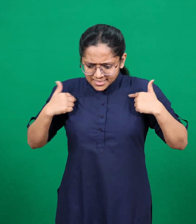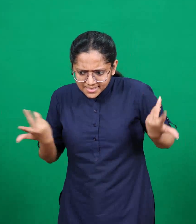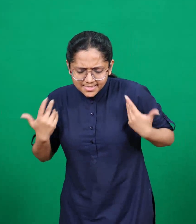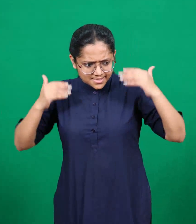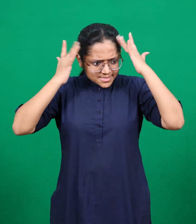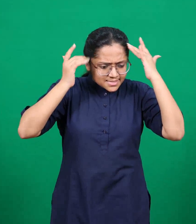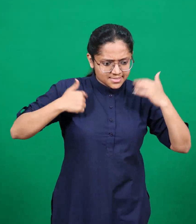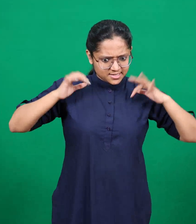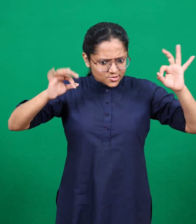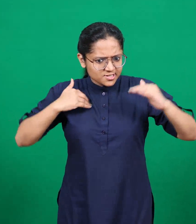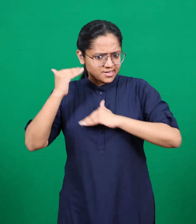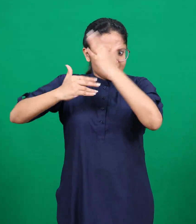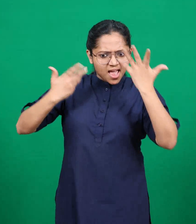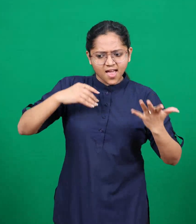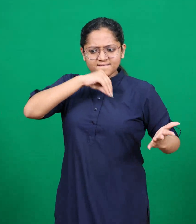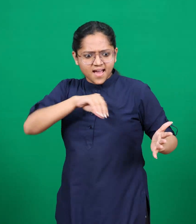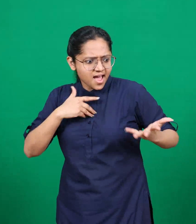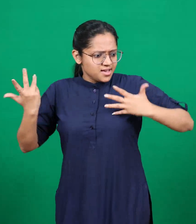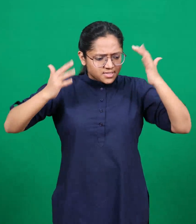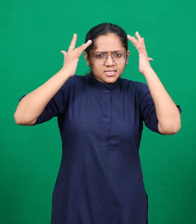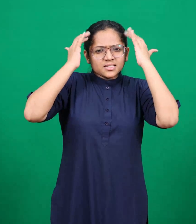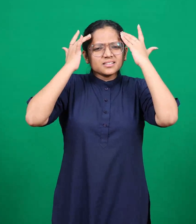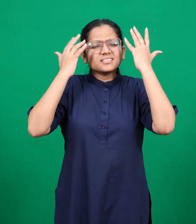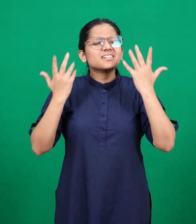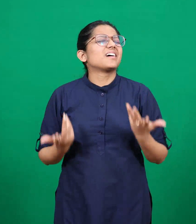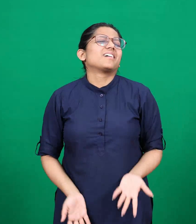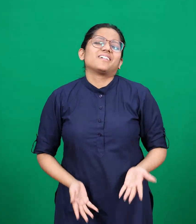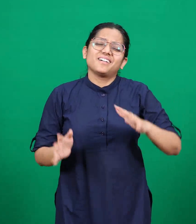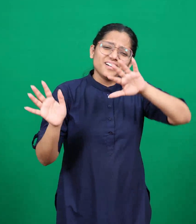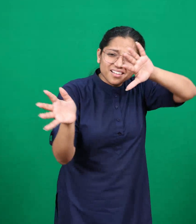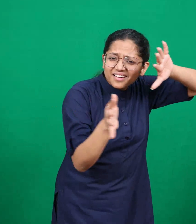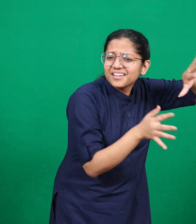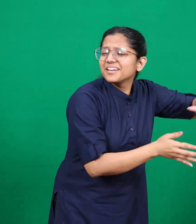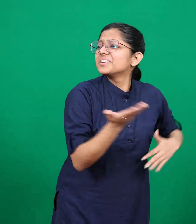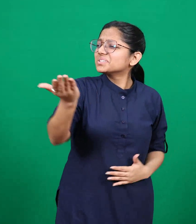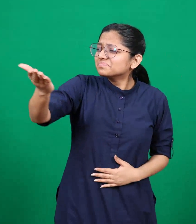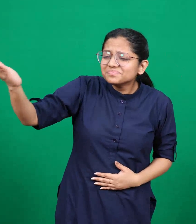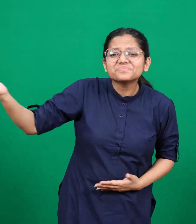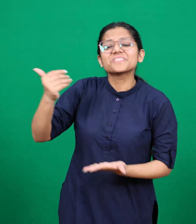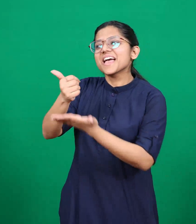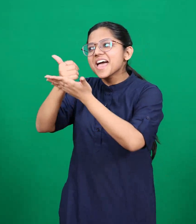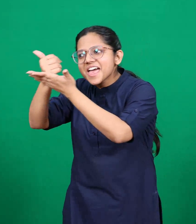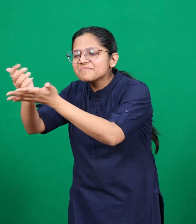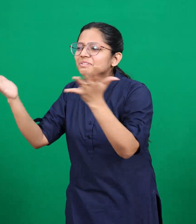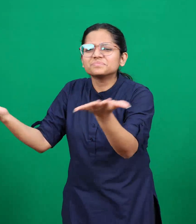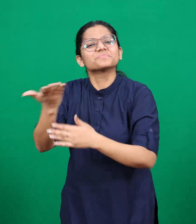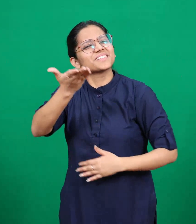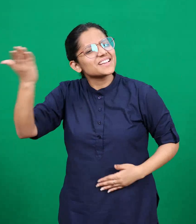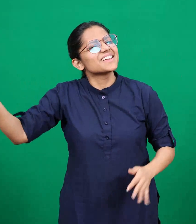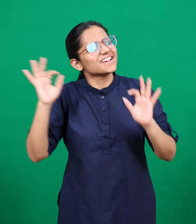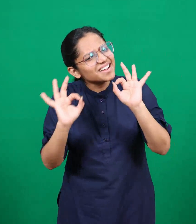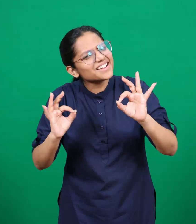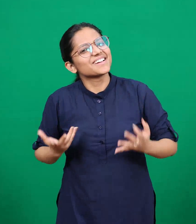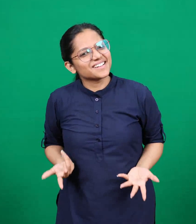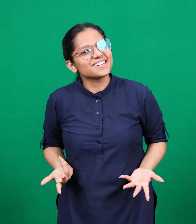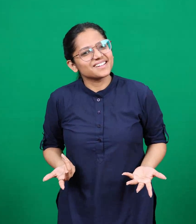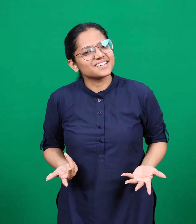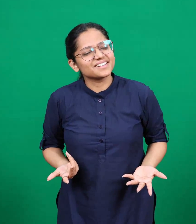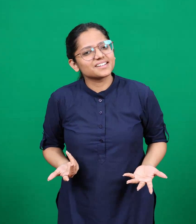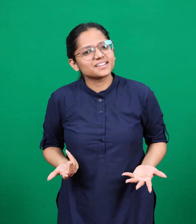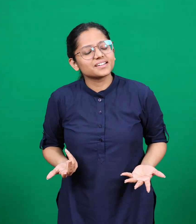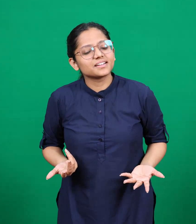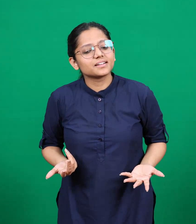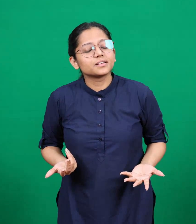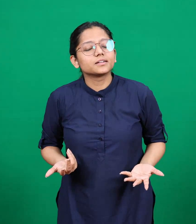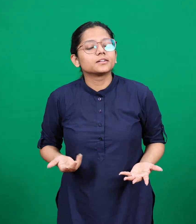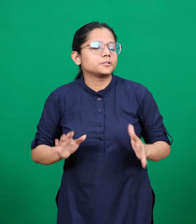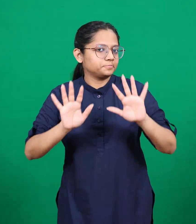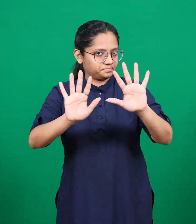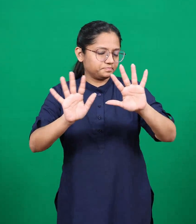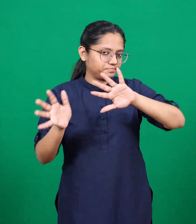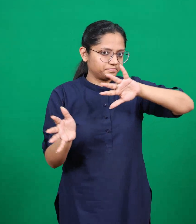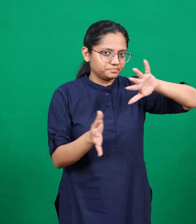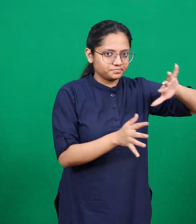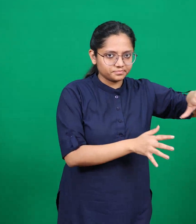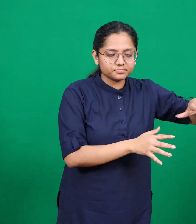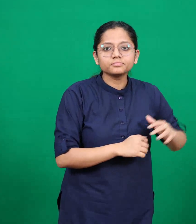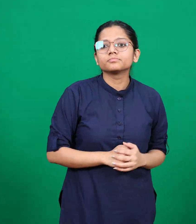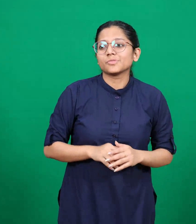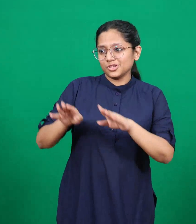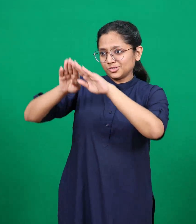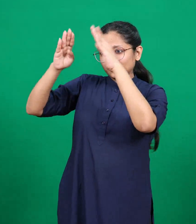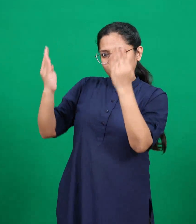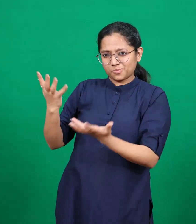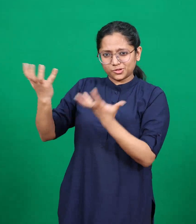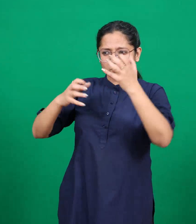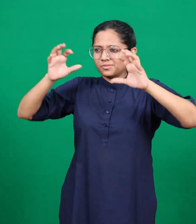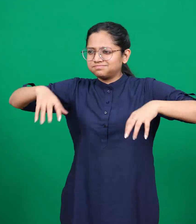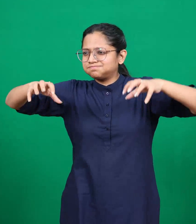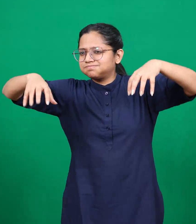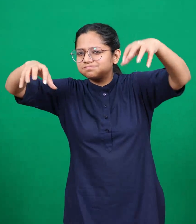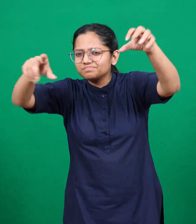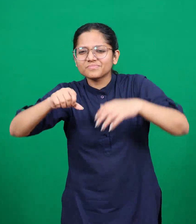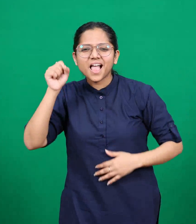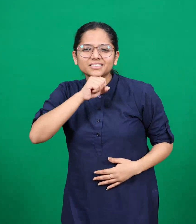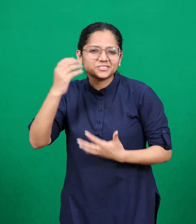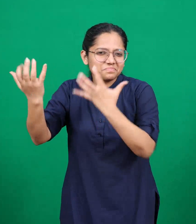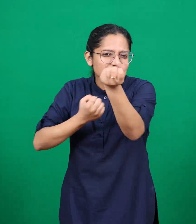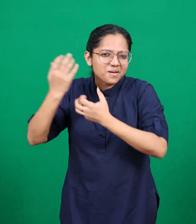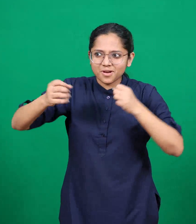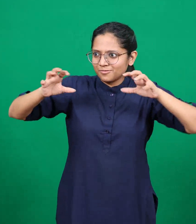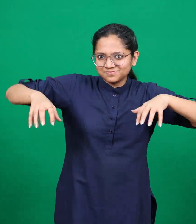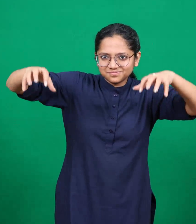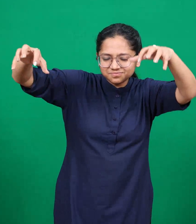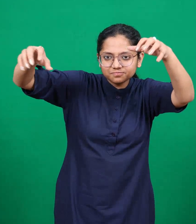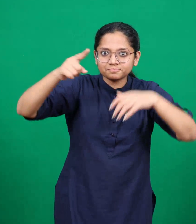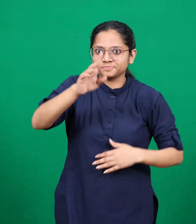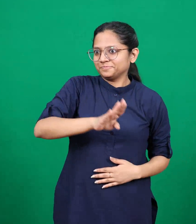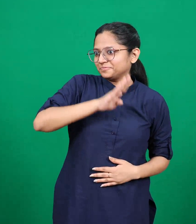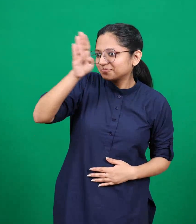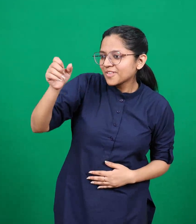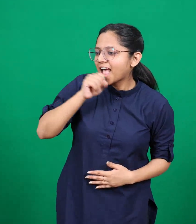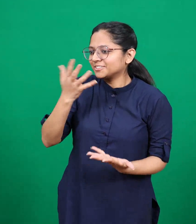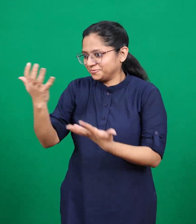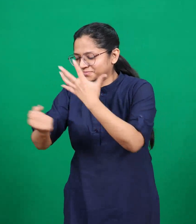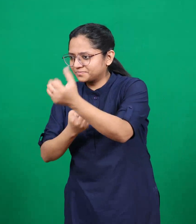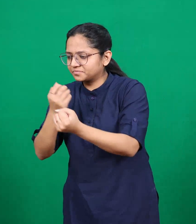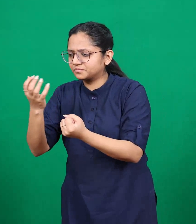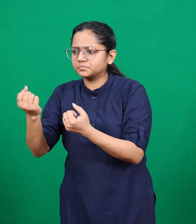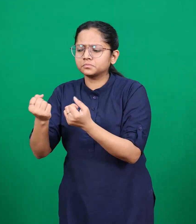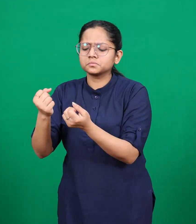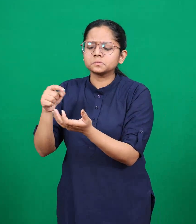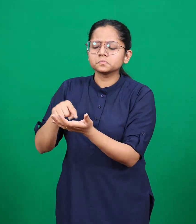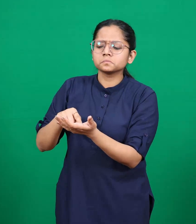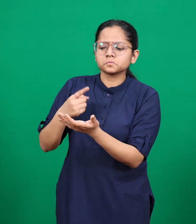No one should seek his own good, but the good of others.